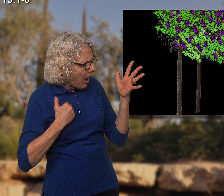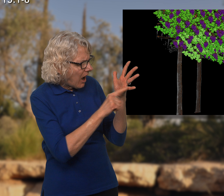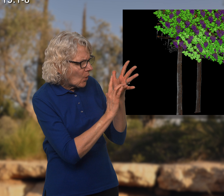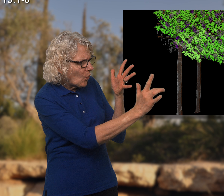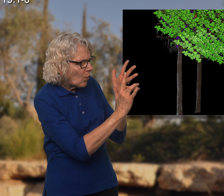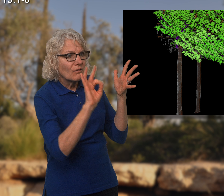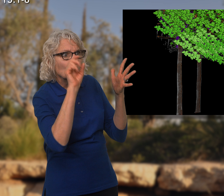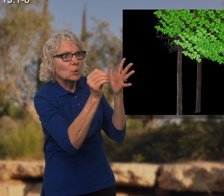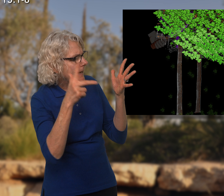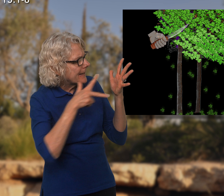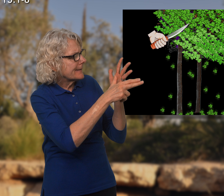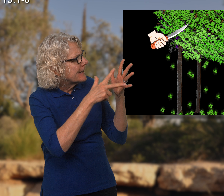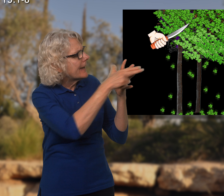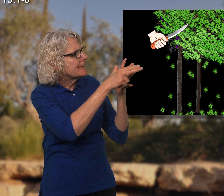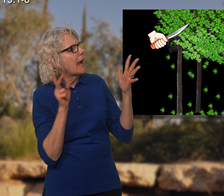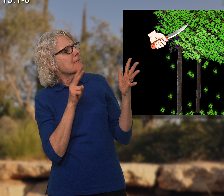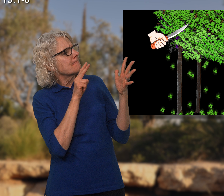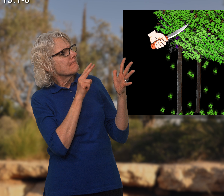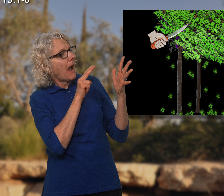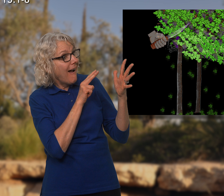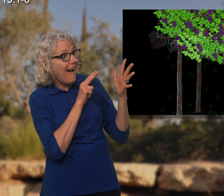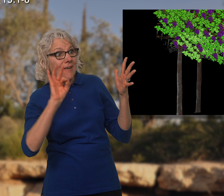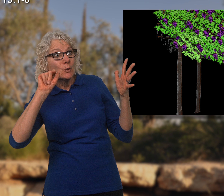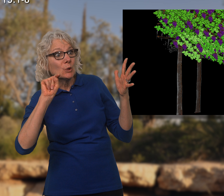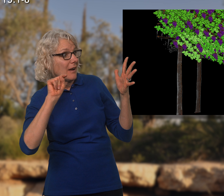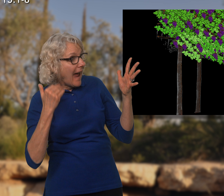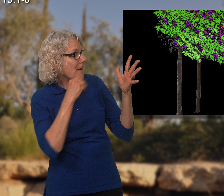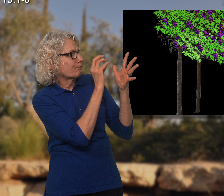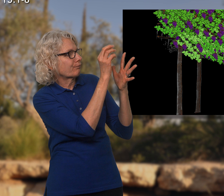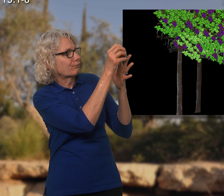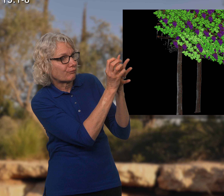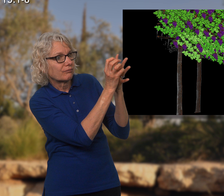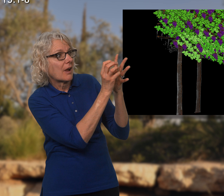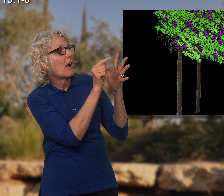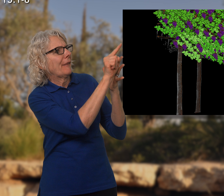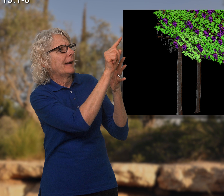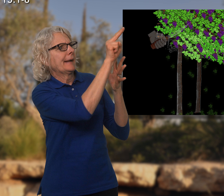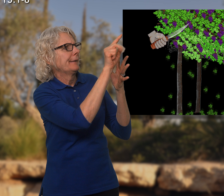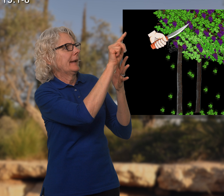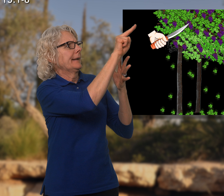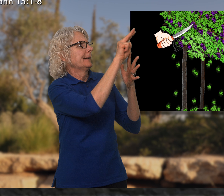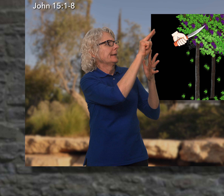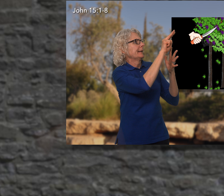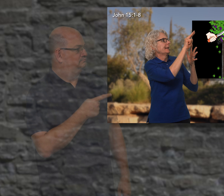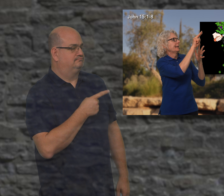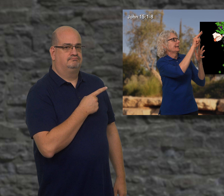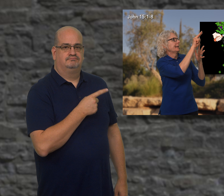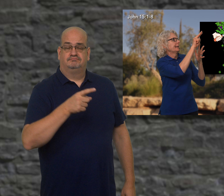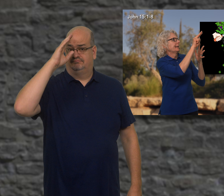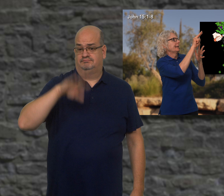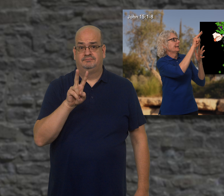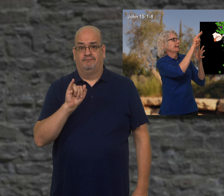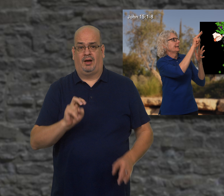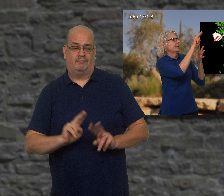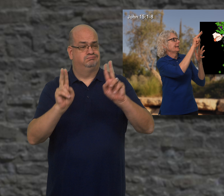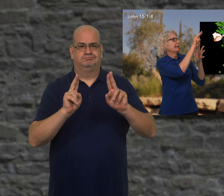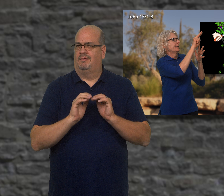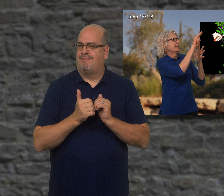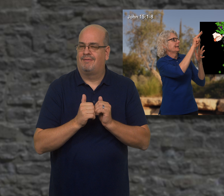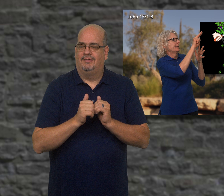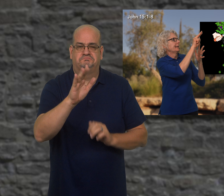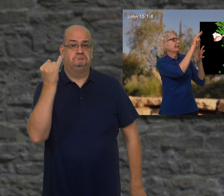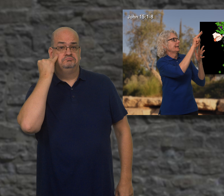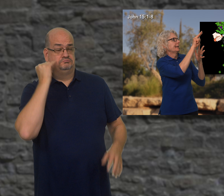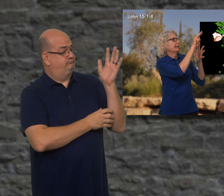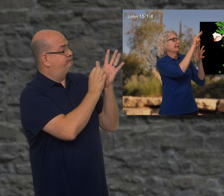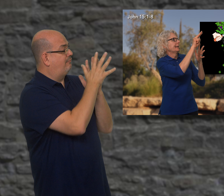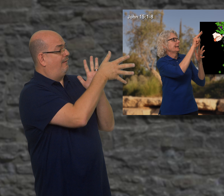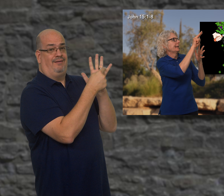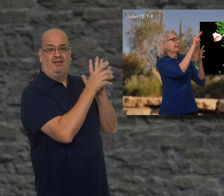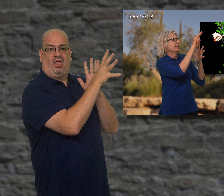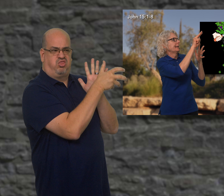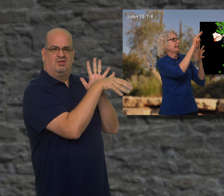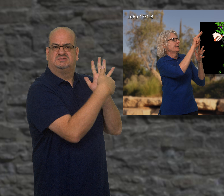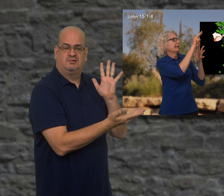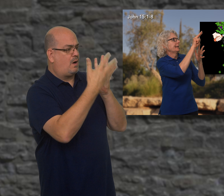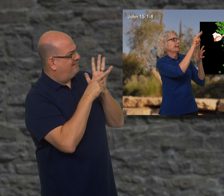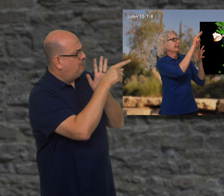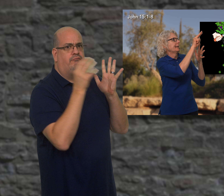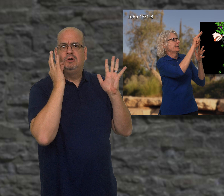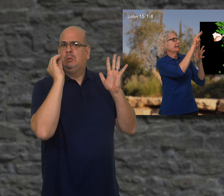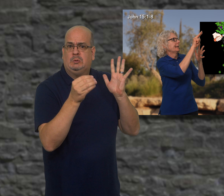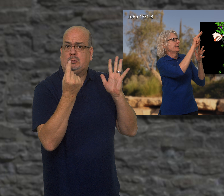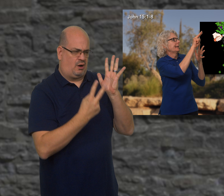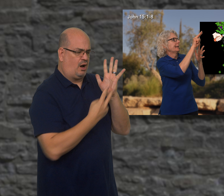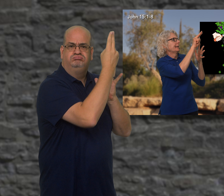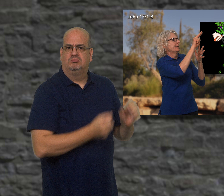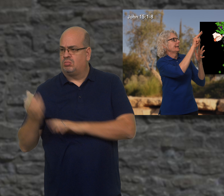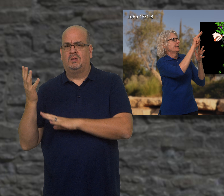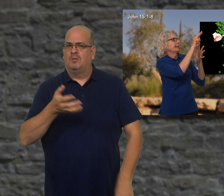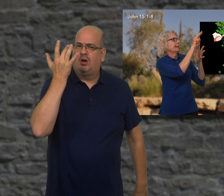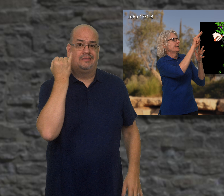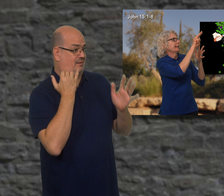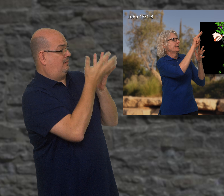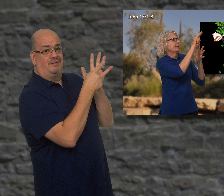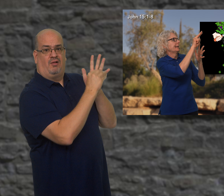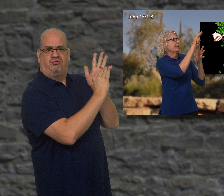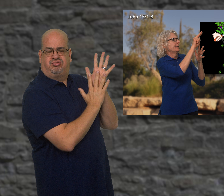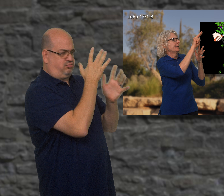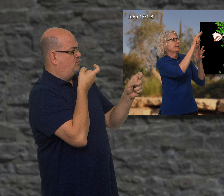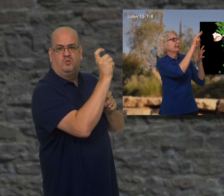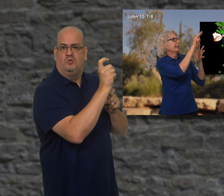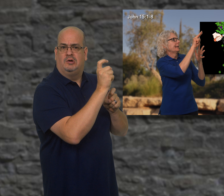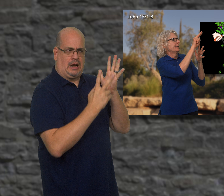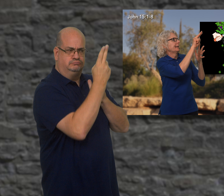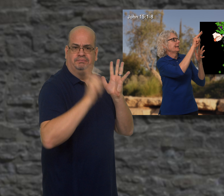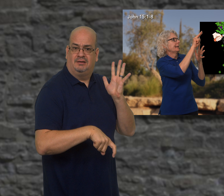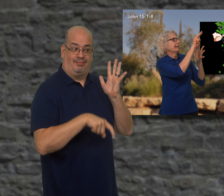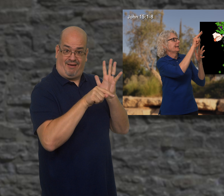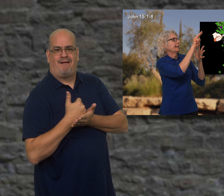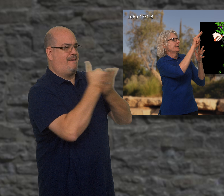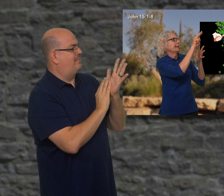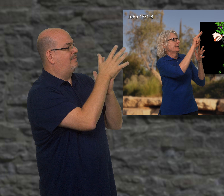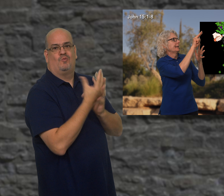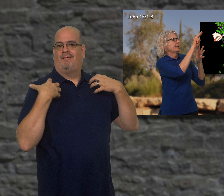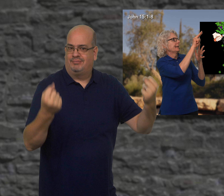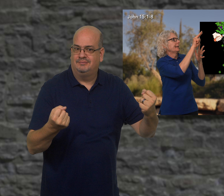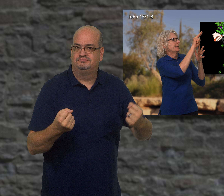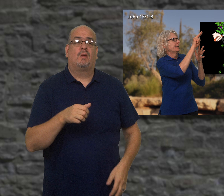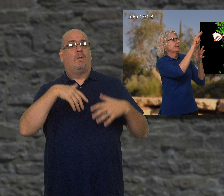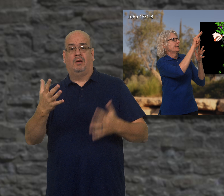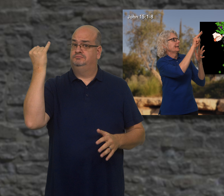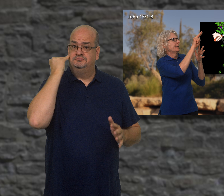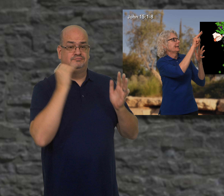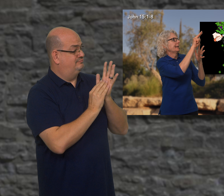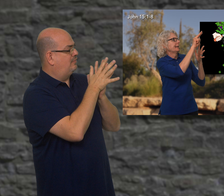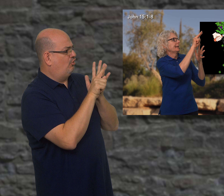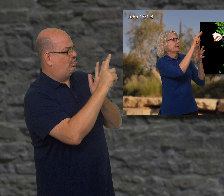He cuts off every branch in Me that bears no fruit, and every branch that does bear fruit, He prunes to make it even more fruitful.